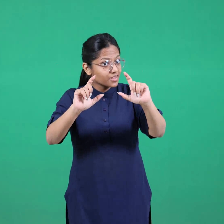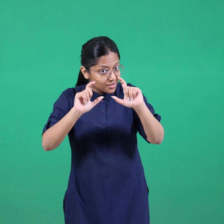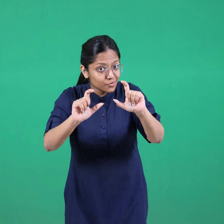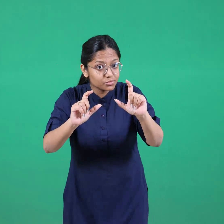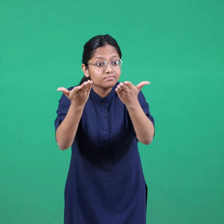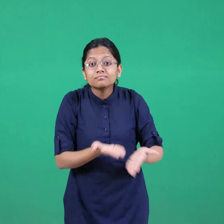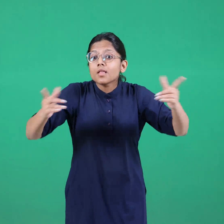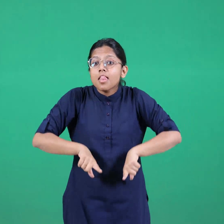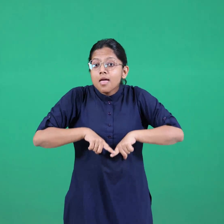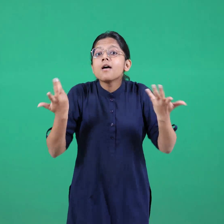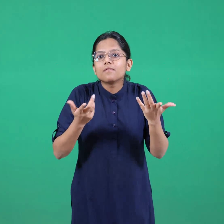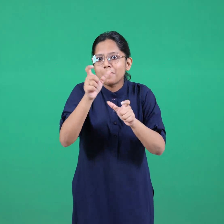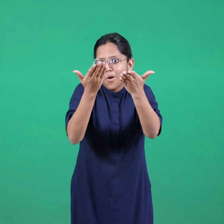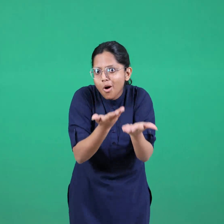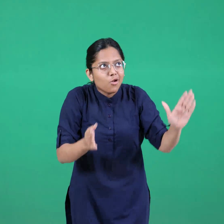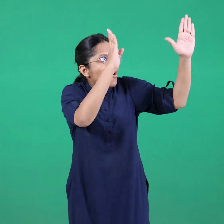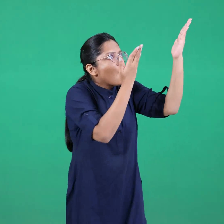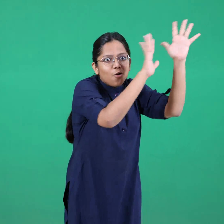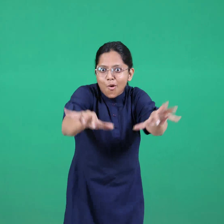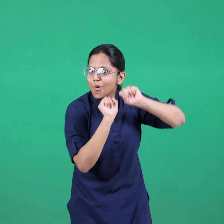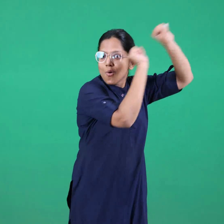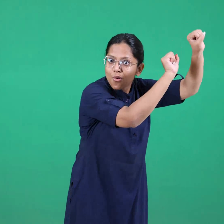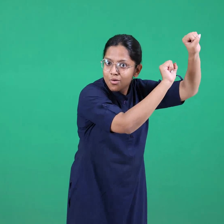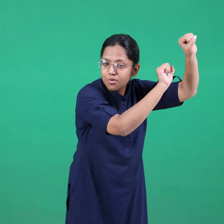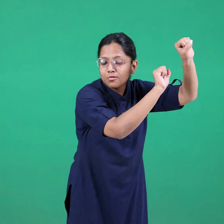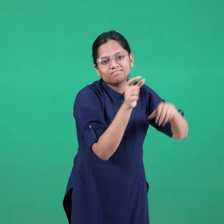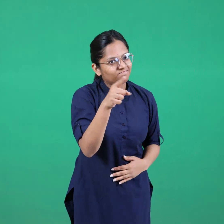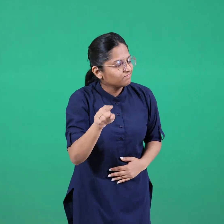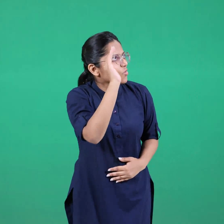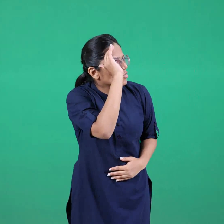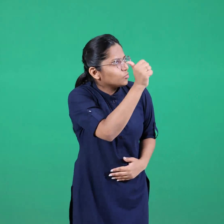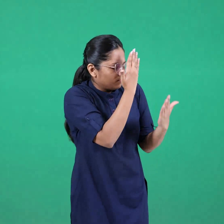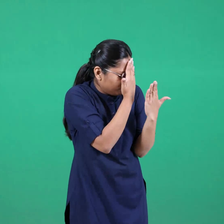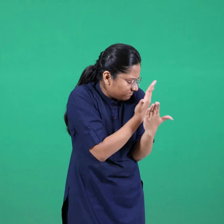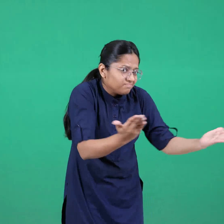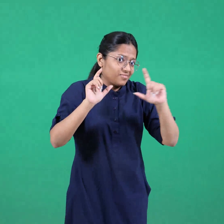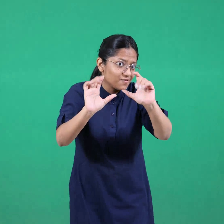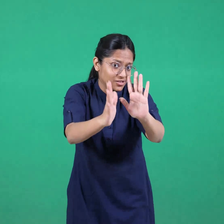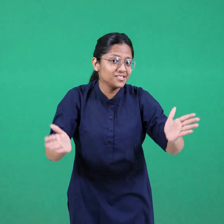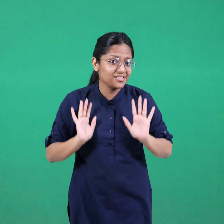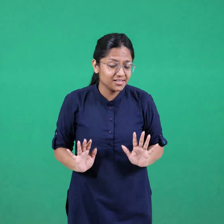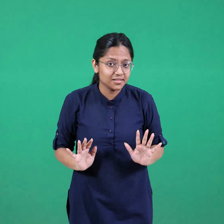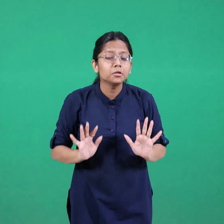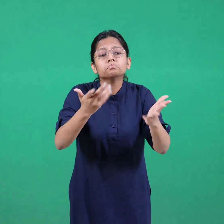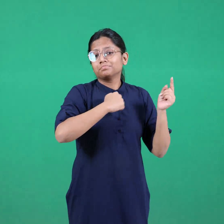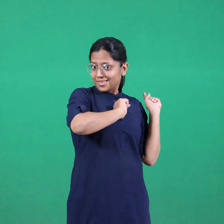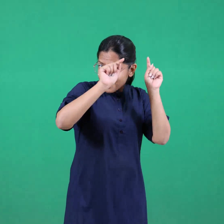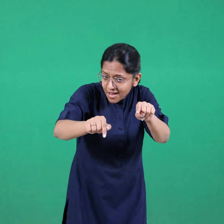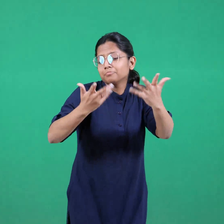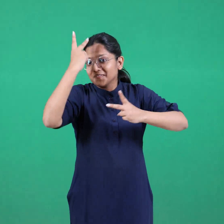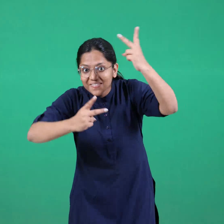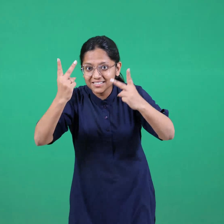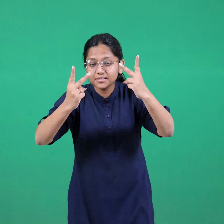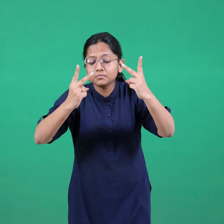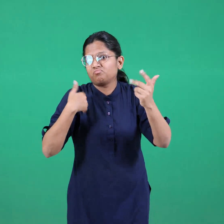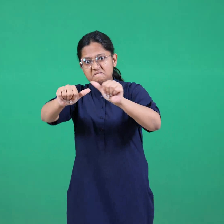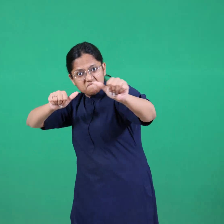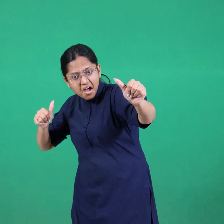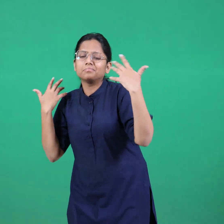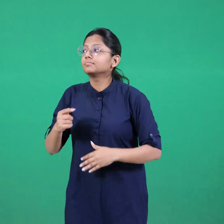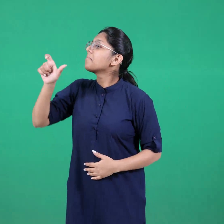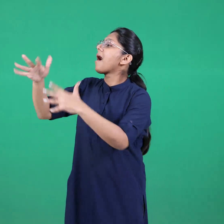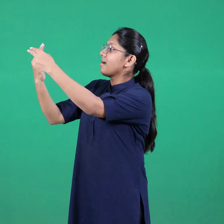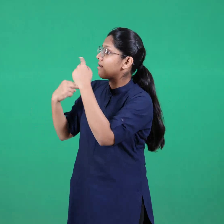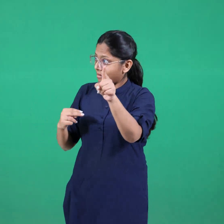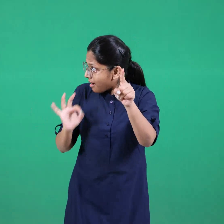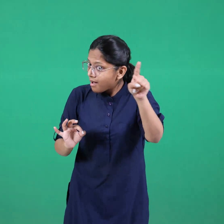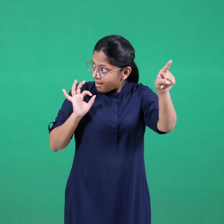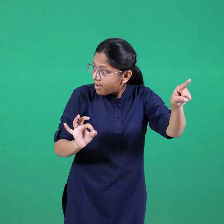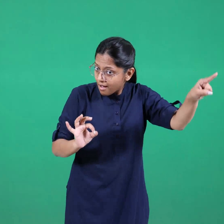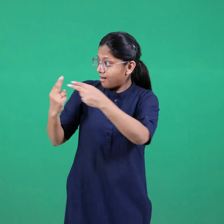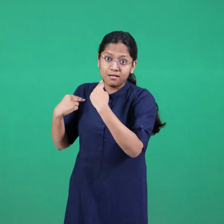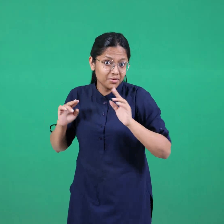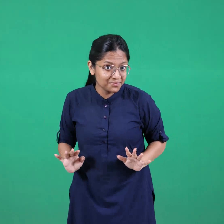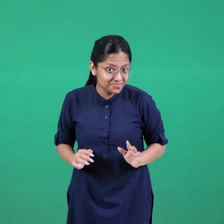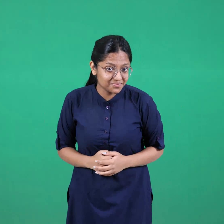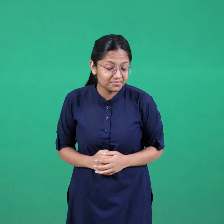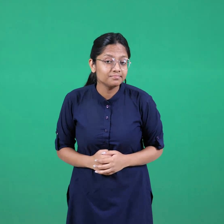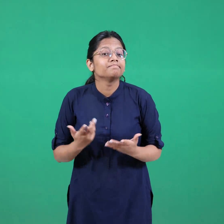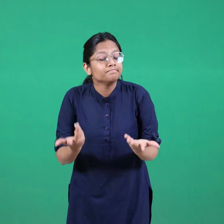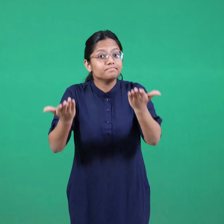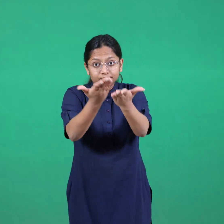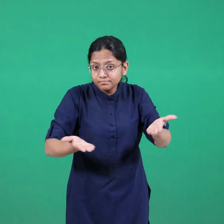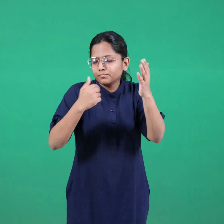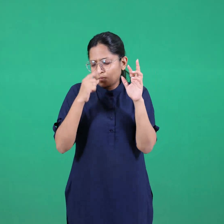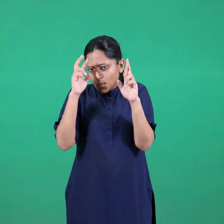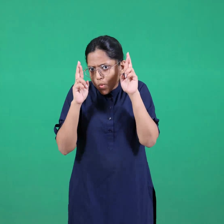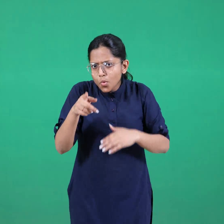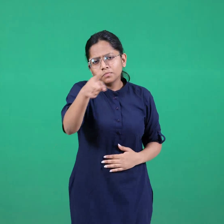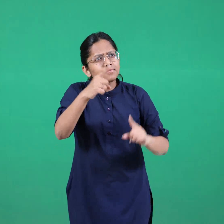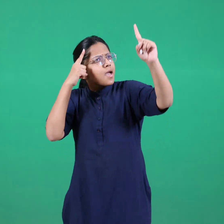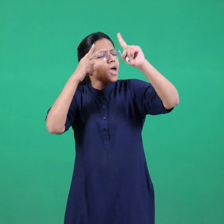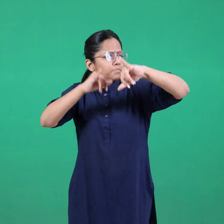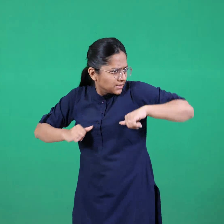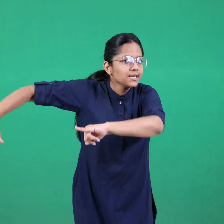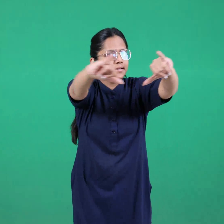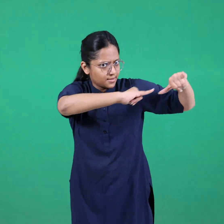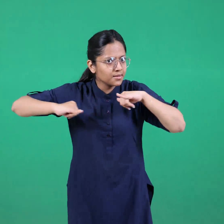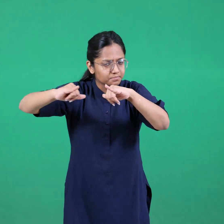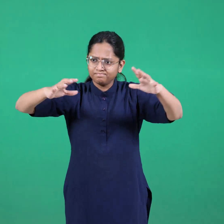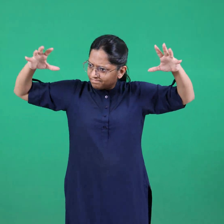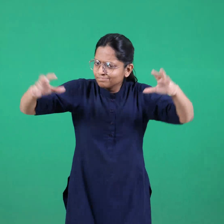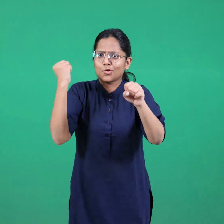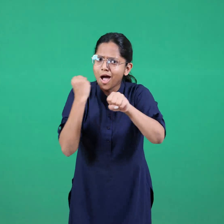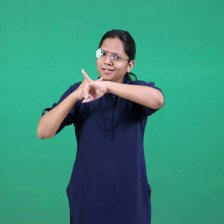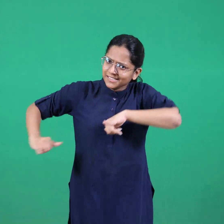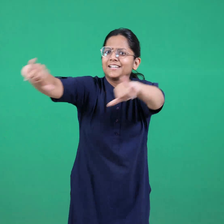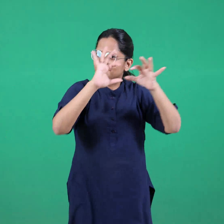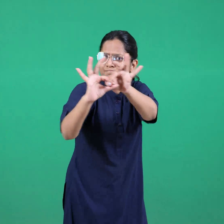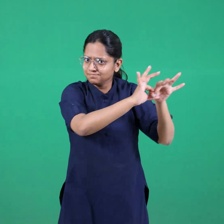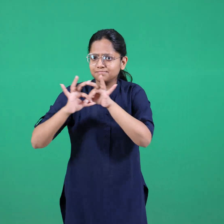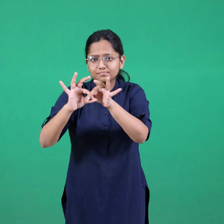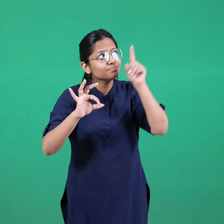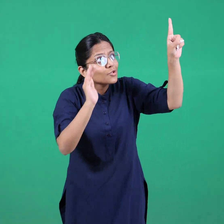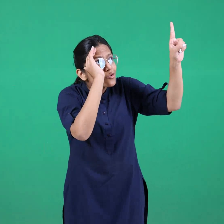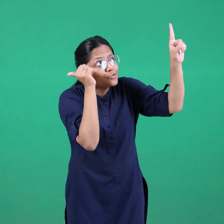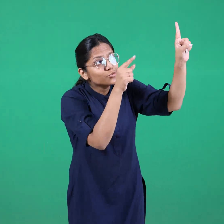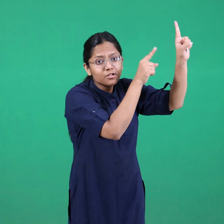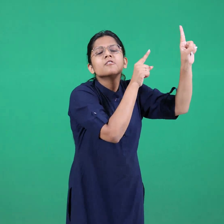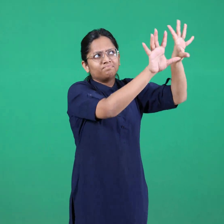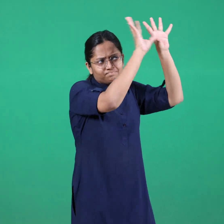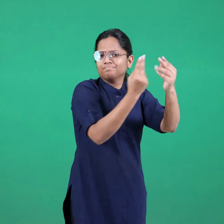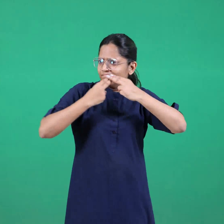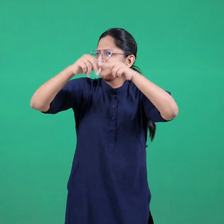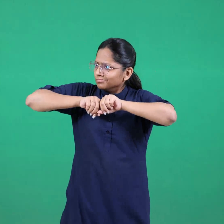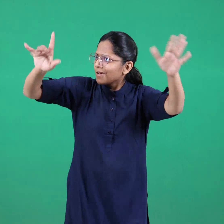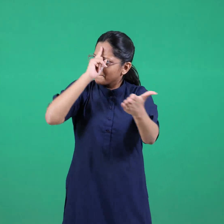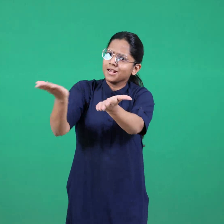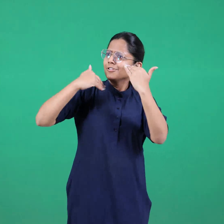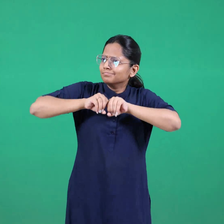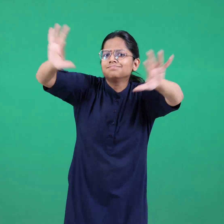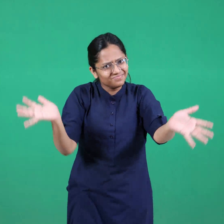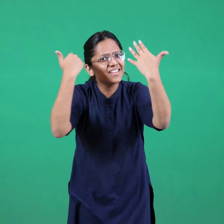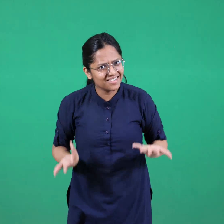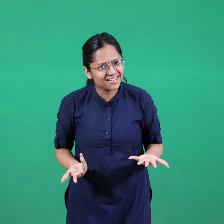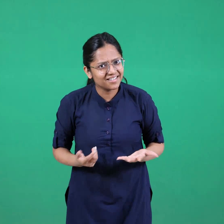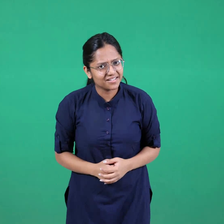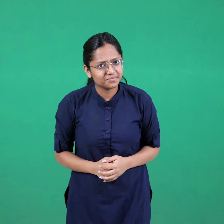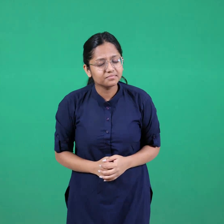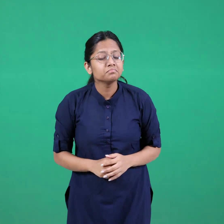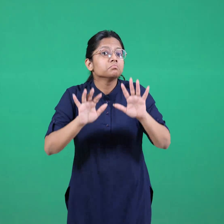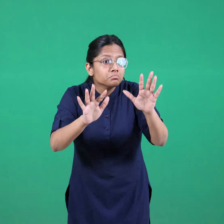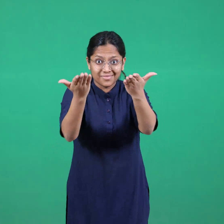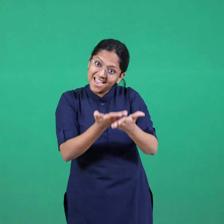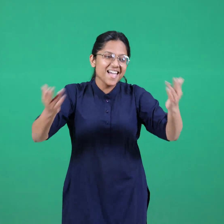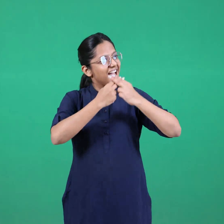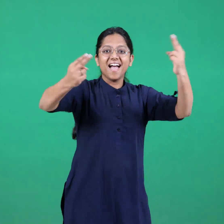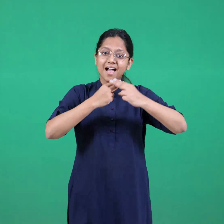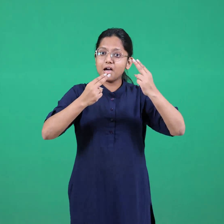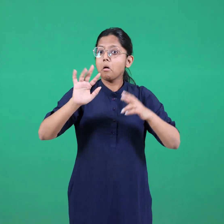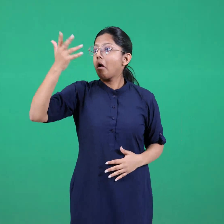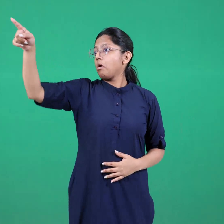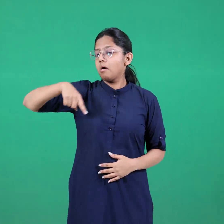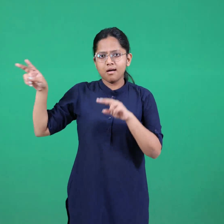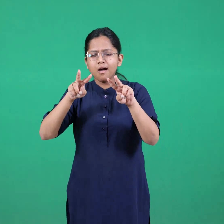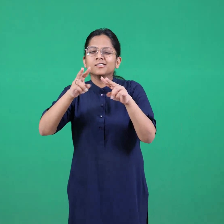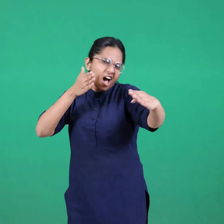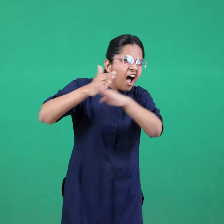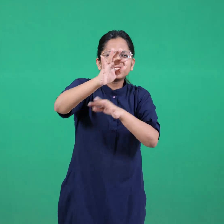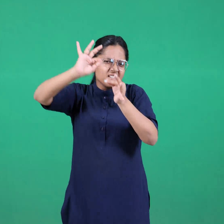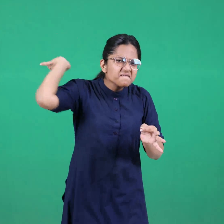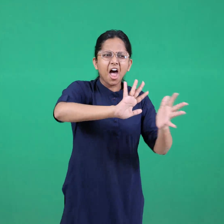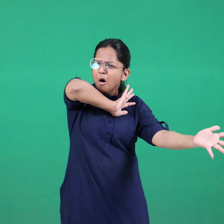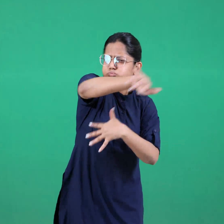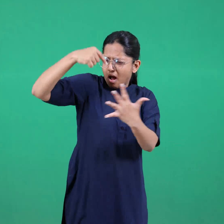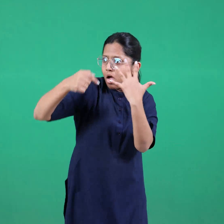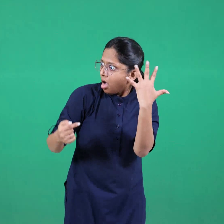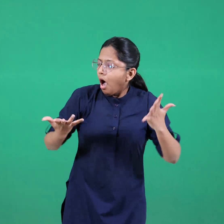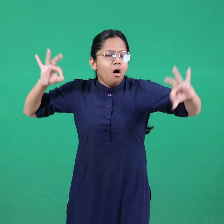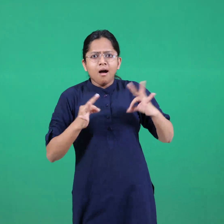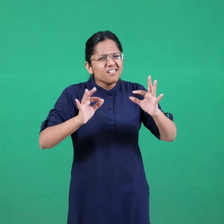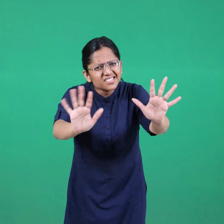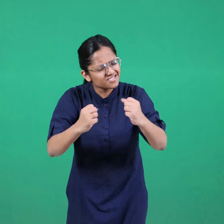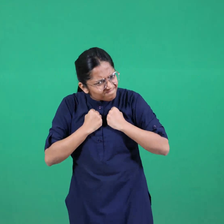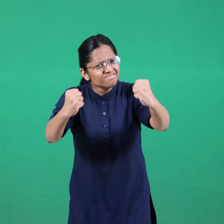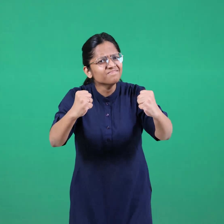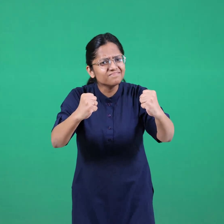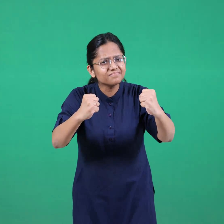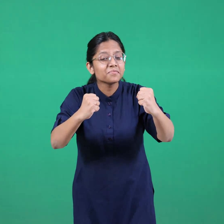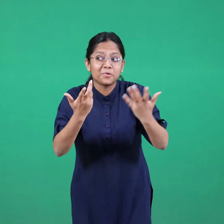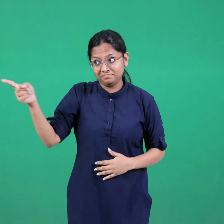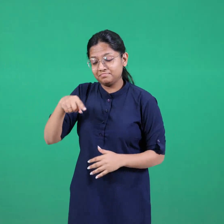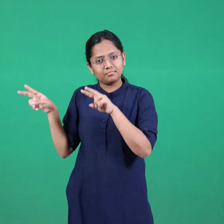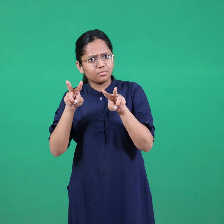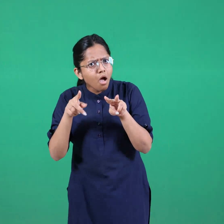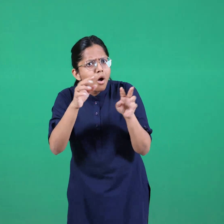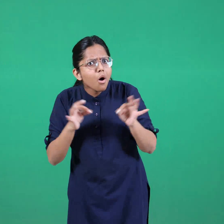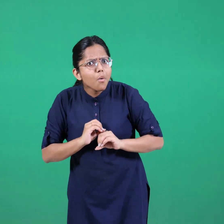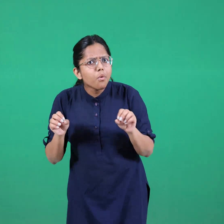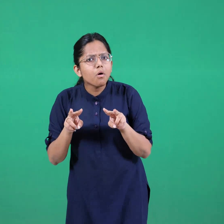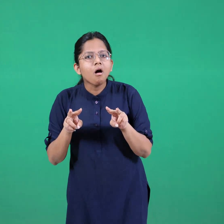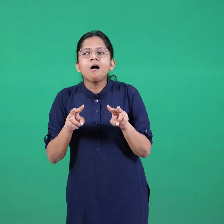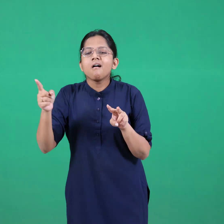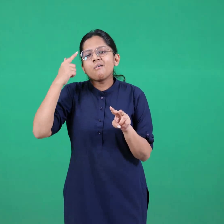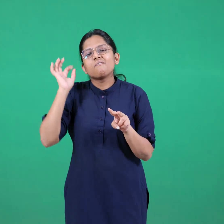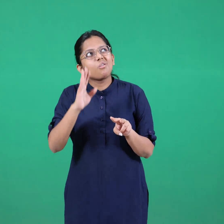Then, whether I come and see you or only hear about you in my absence, I will know that you stand firm in one spirit, contending side by side for the faith of the gospel, without being frightened in any way by those who oppose you.